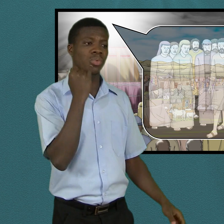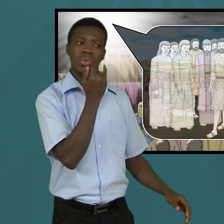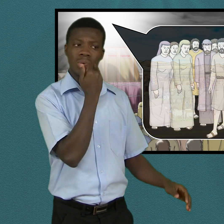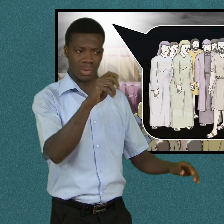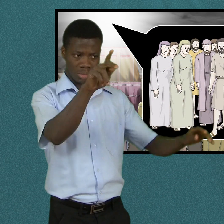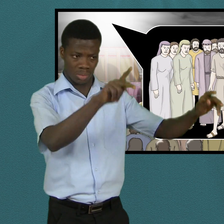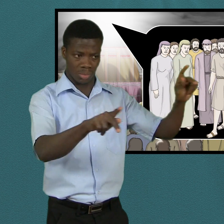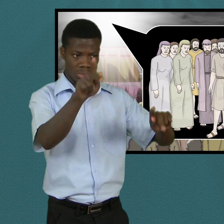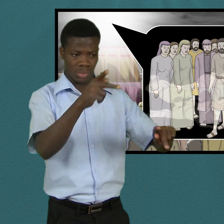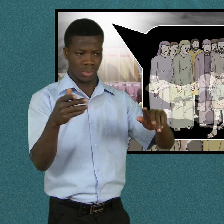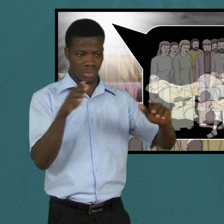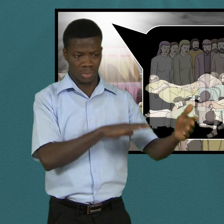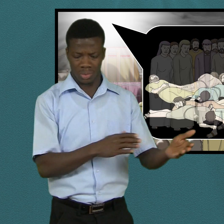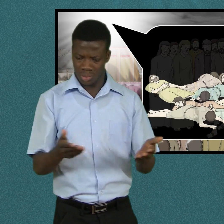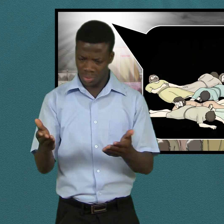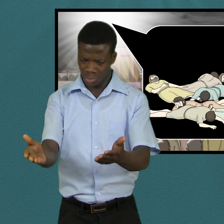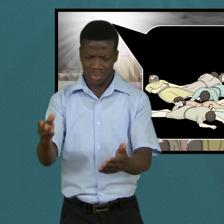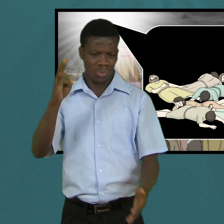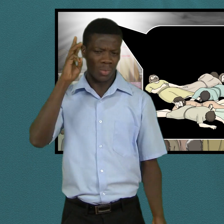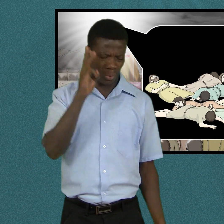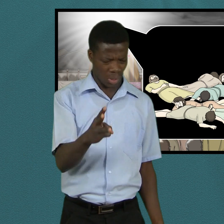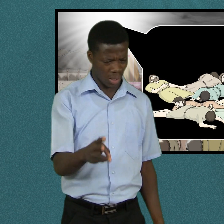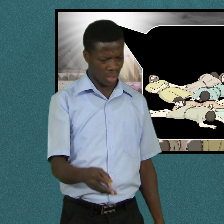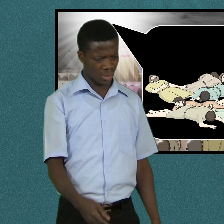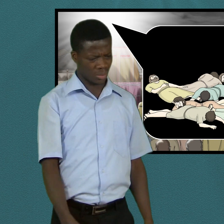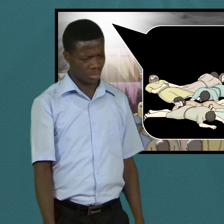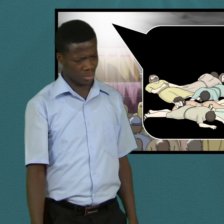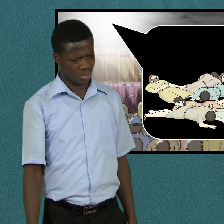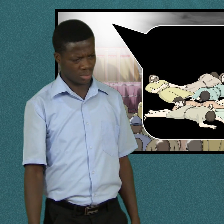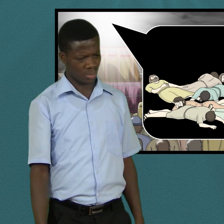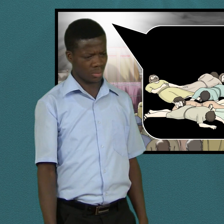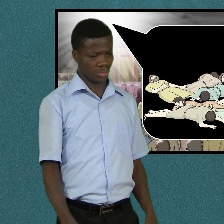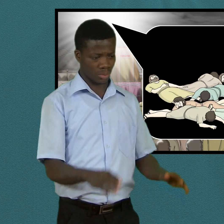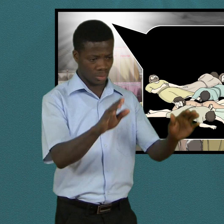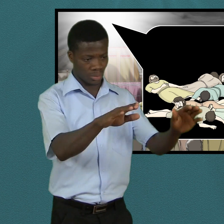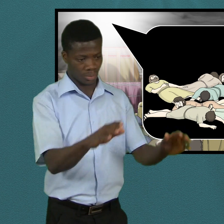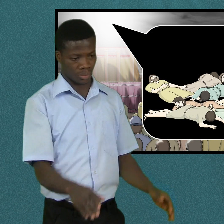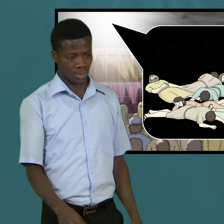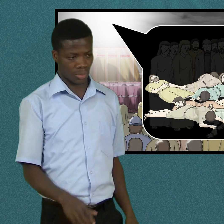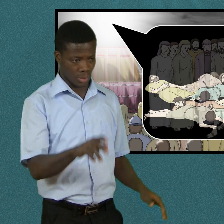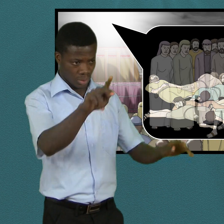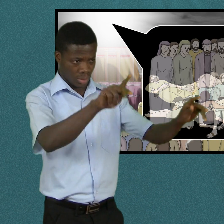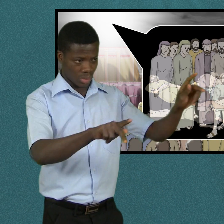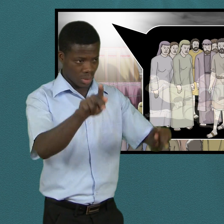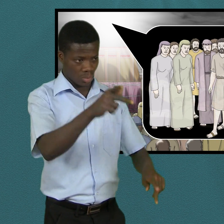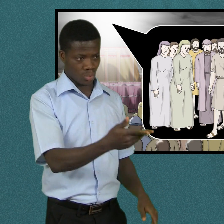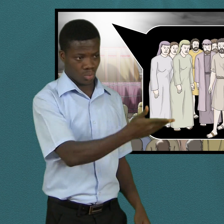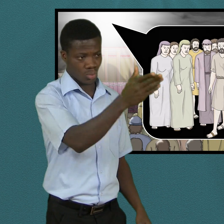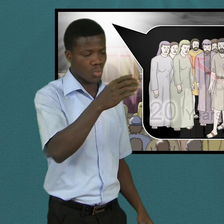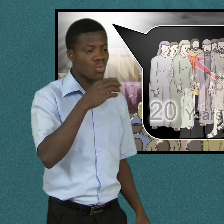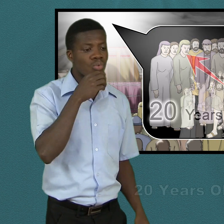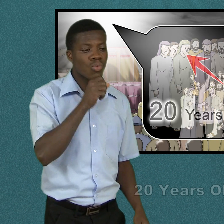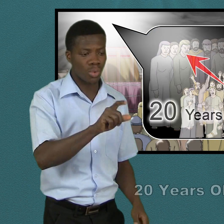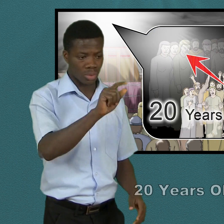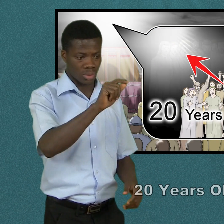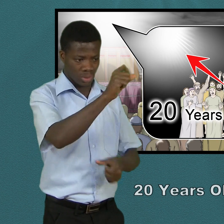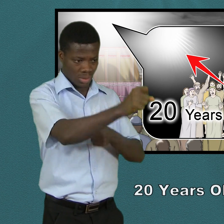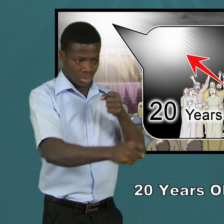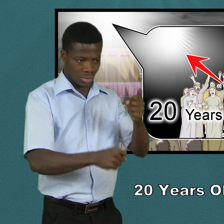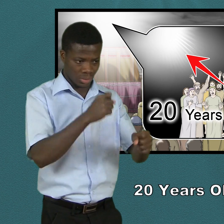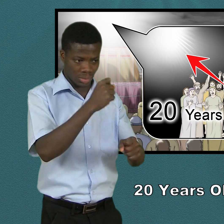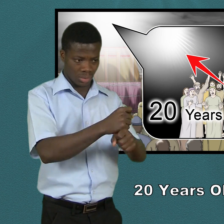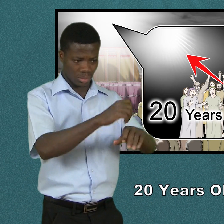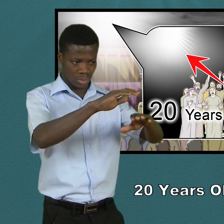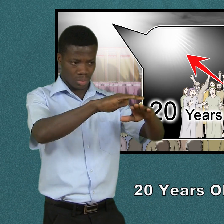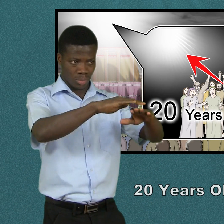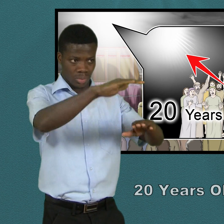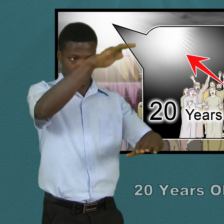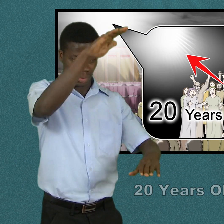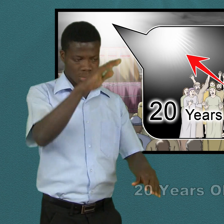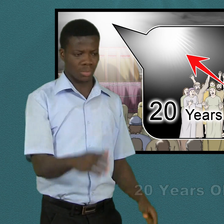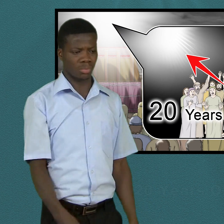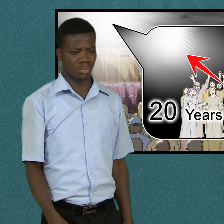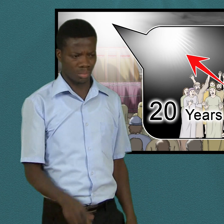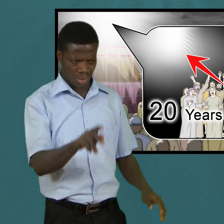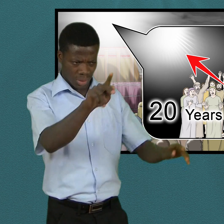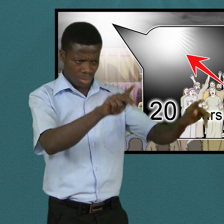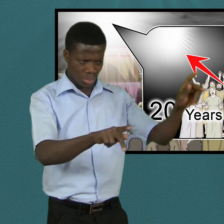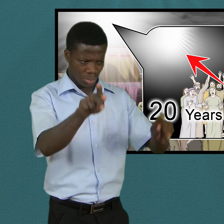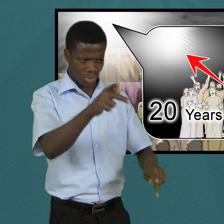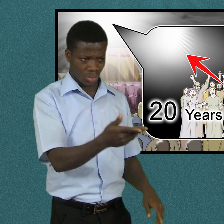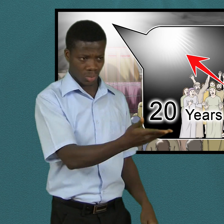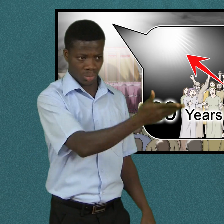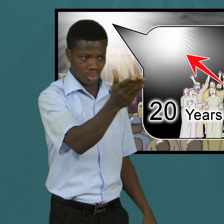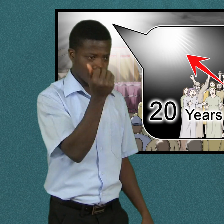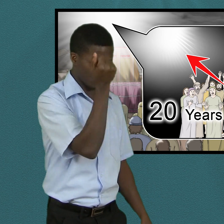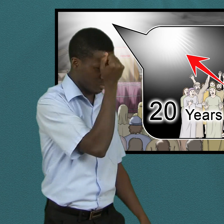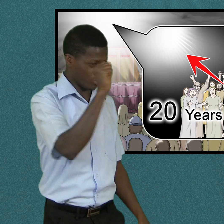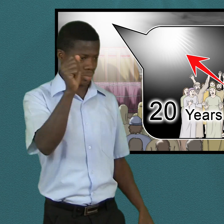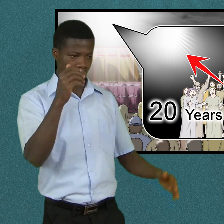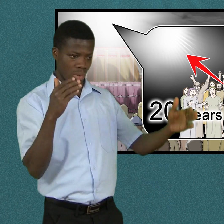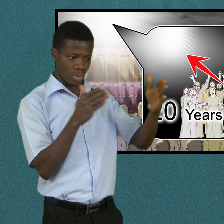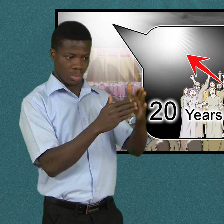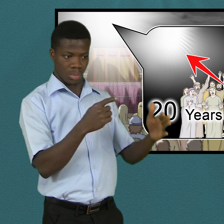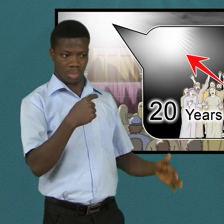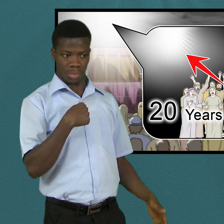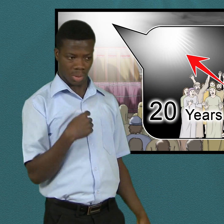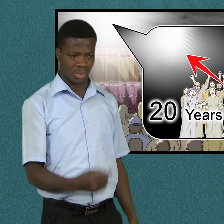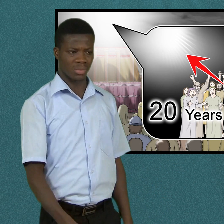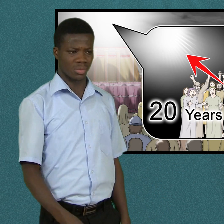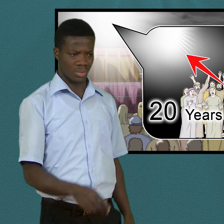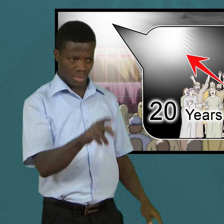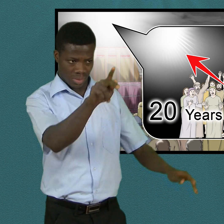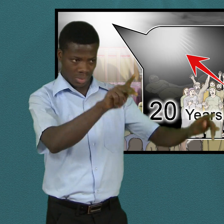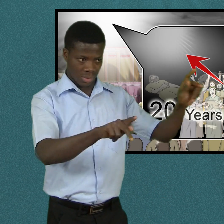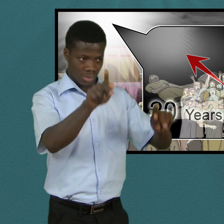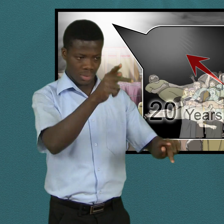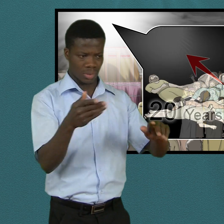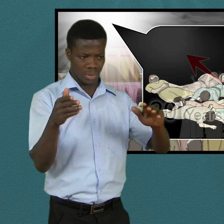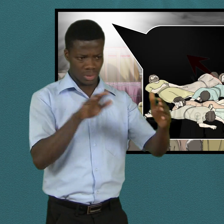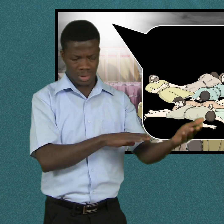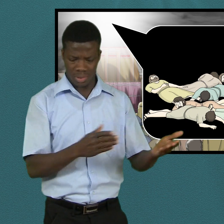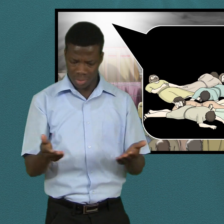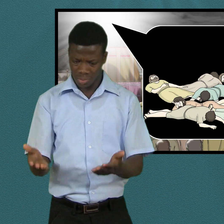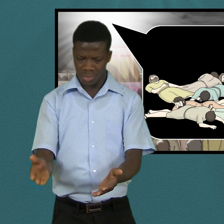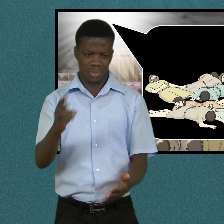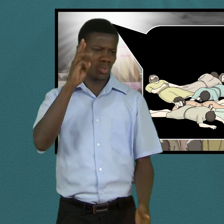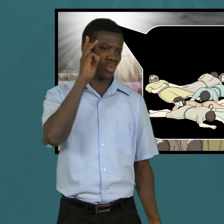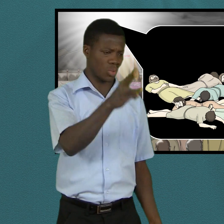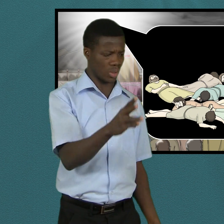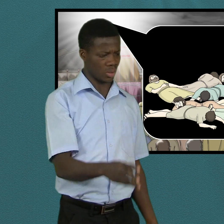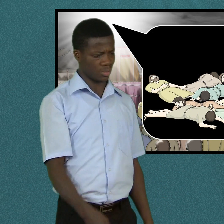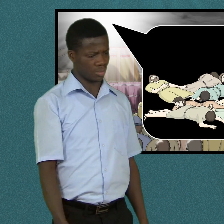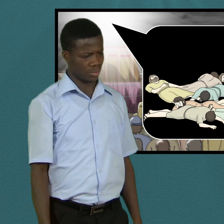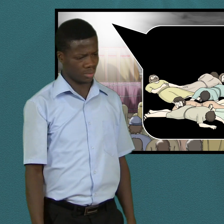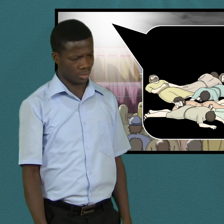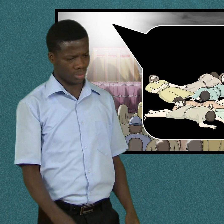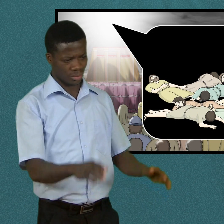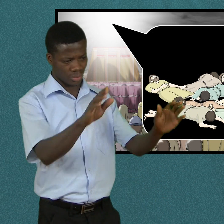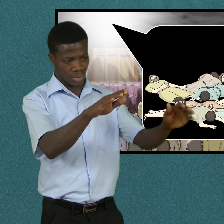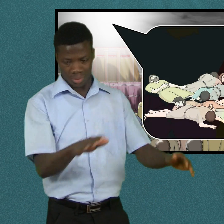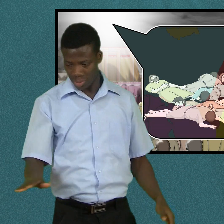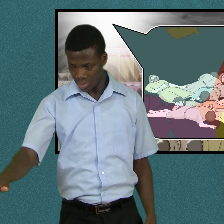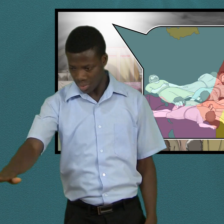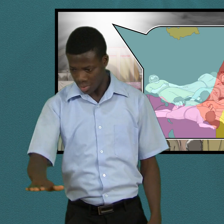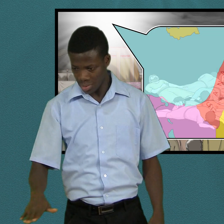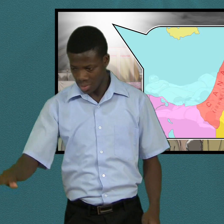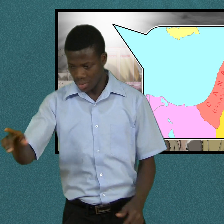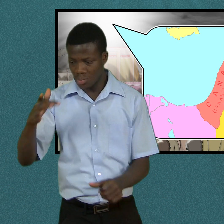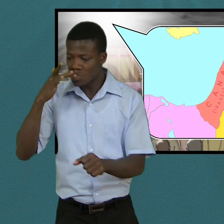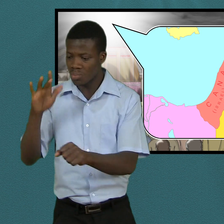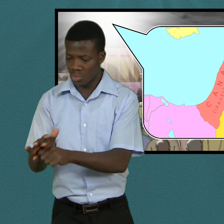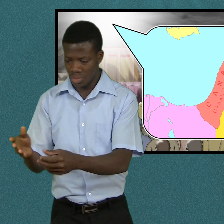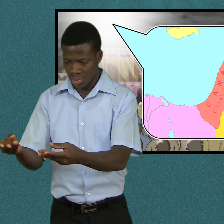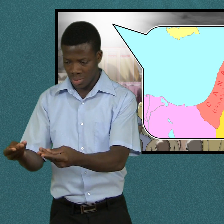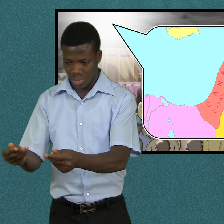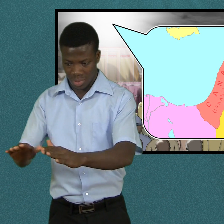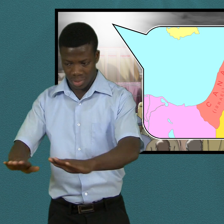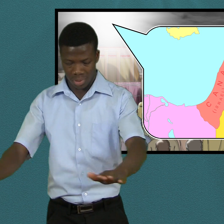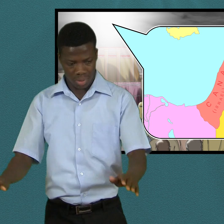Your bodies will fall in this wilderness—all who were numbered in the census, everyone twenty years of age or older—because you have grumbled against Me.